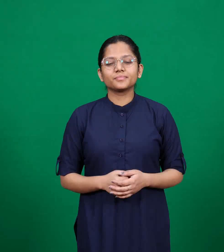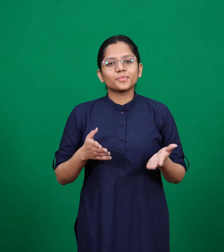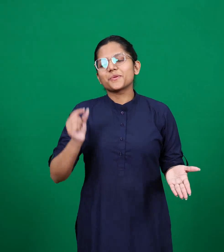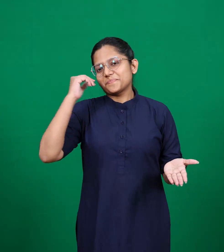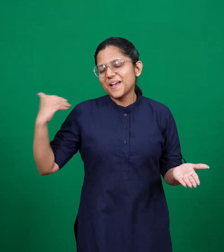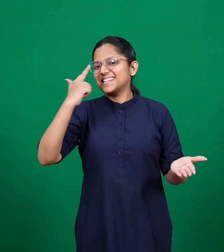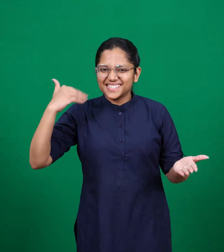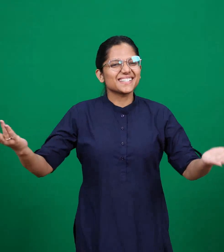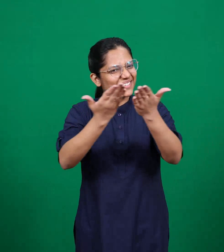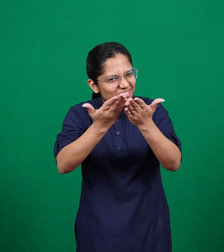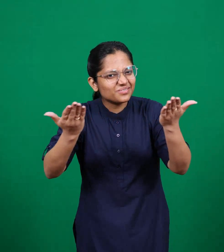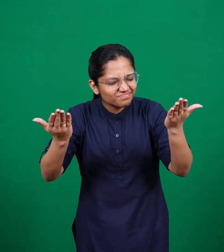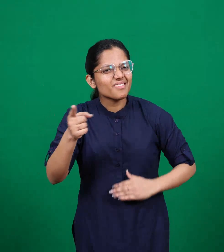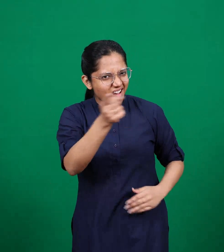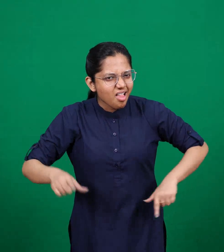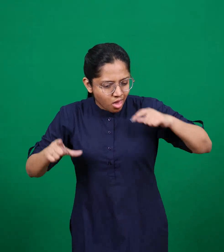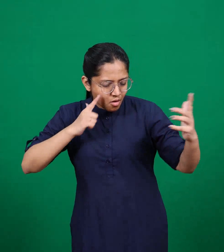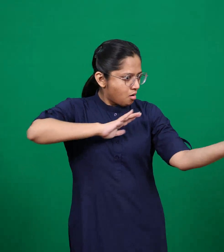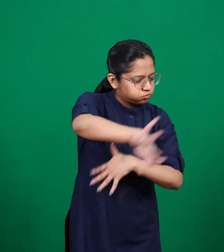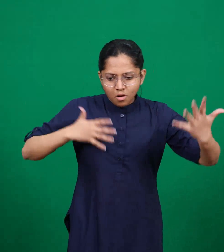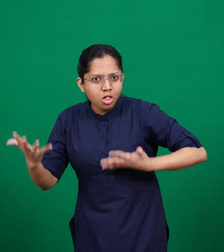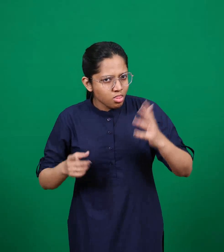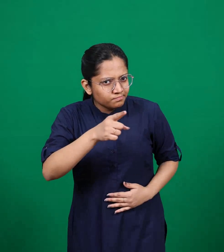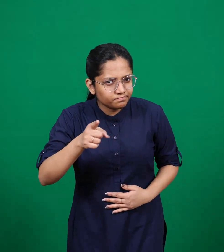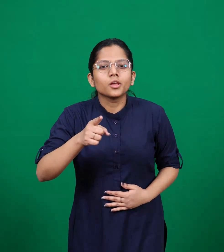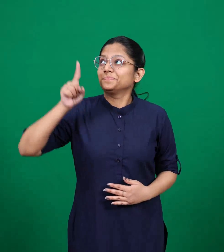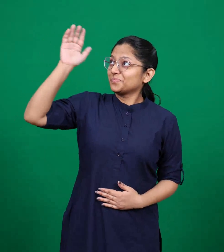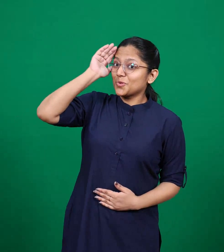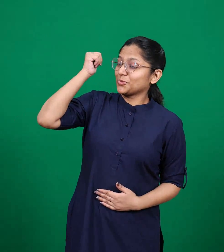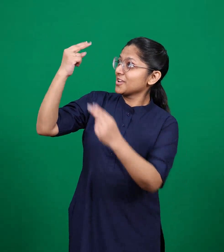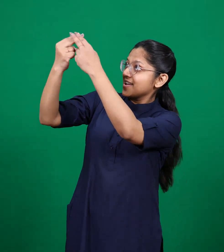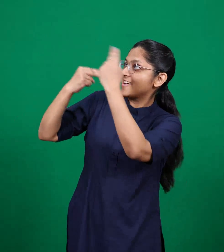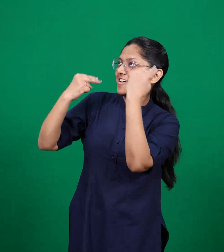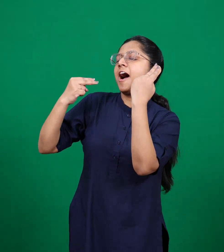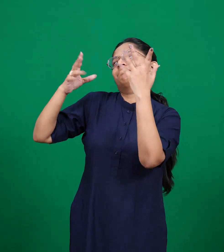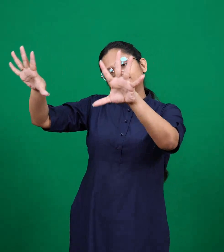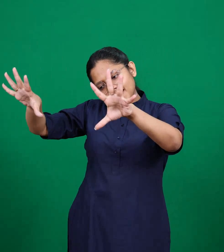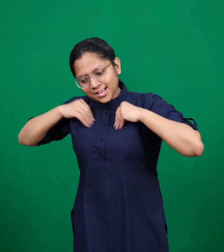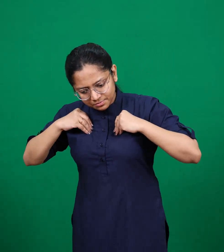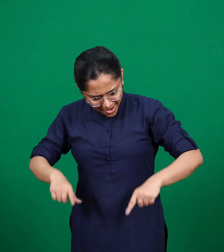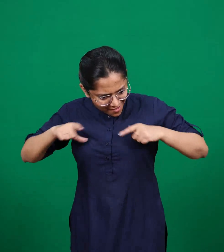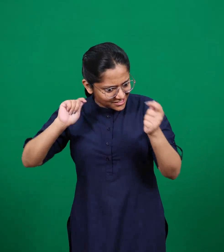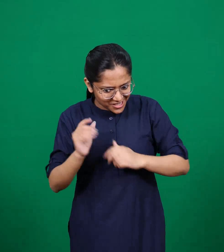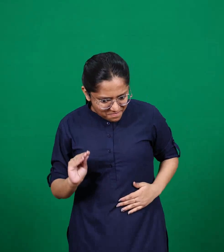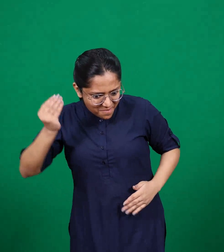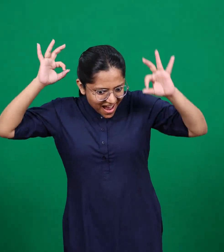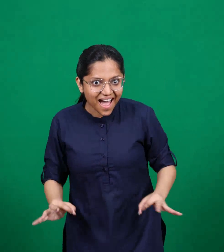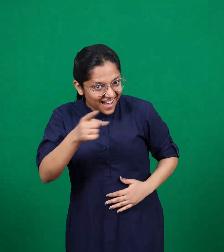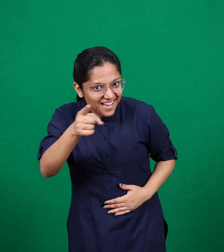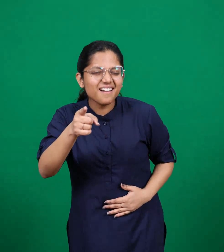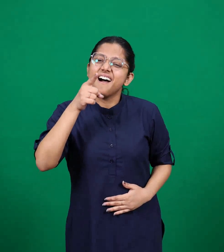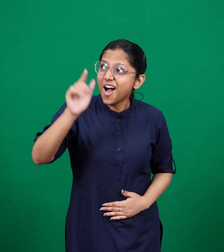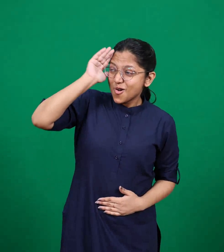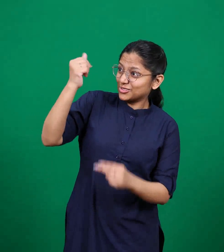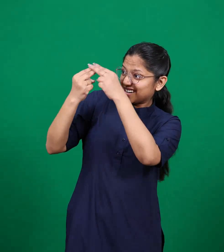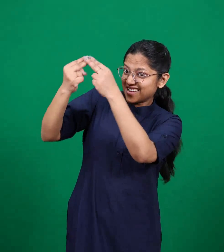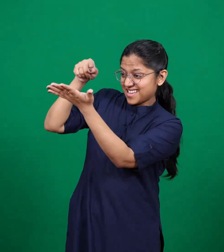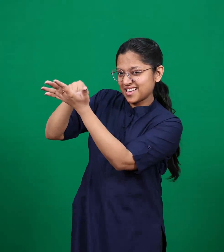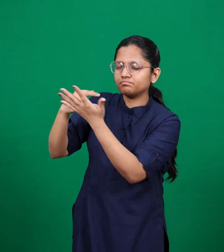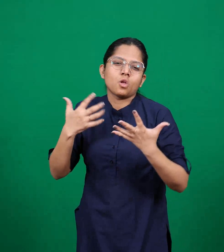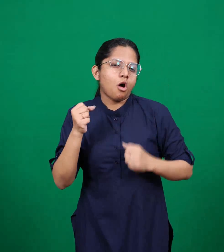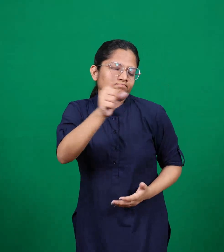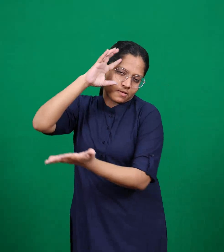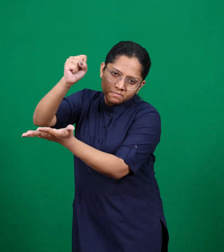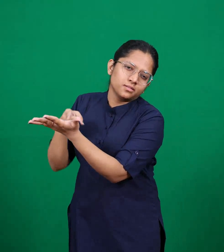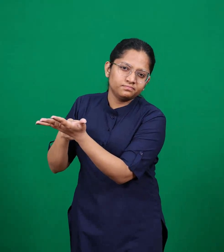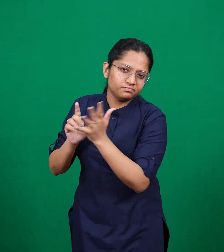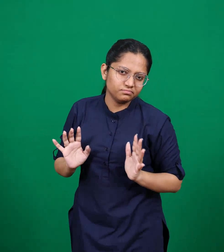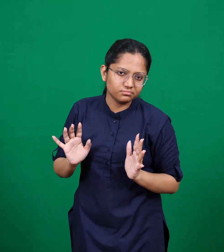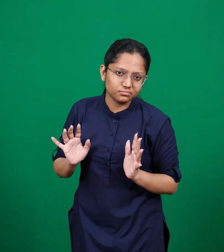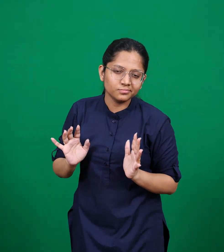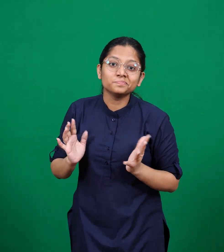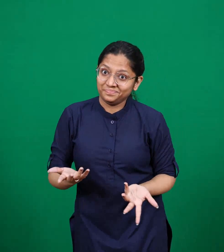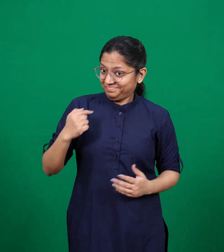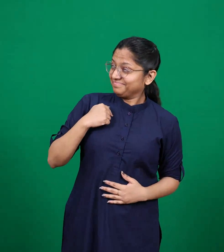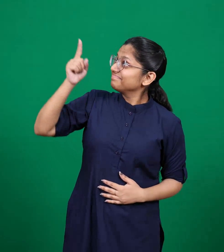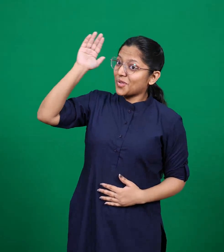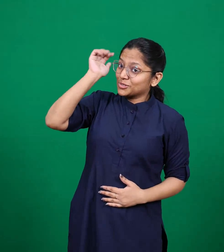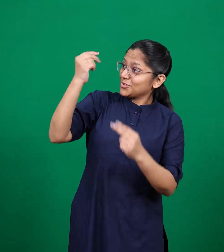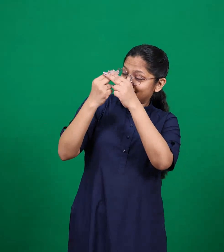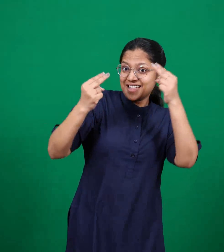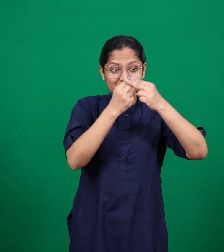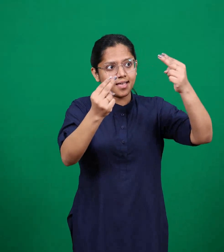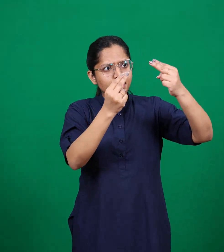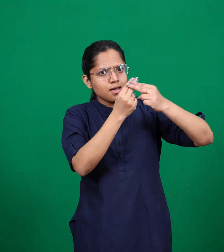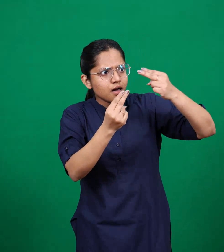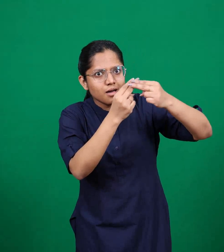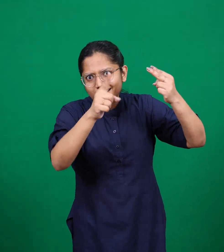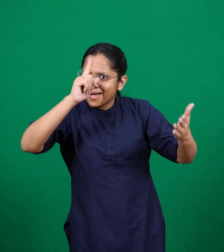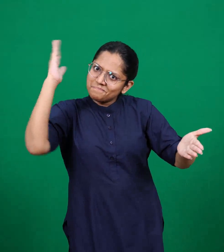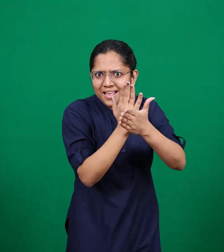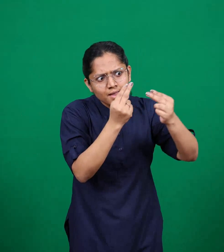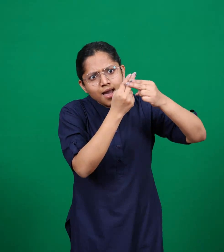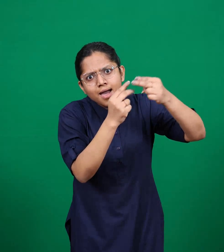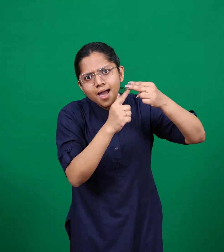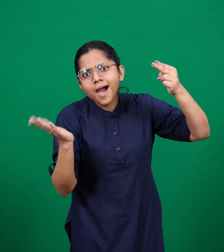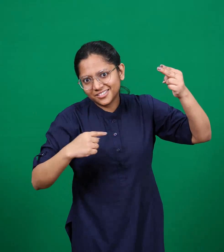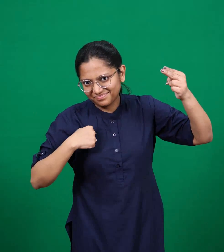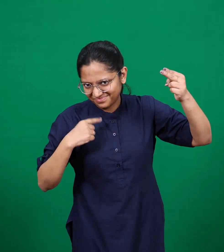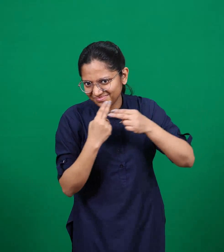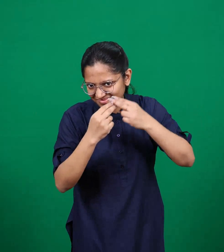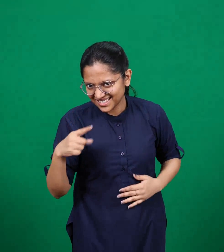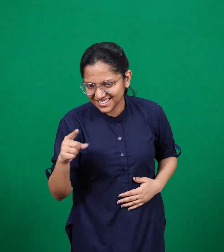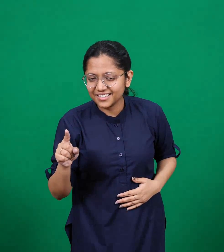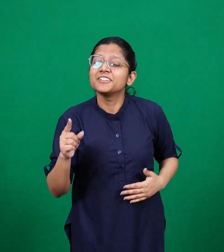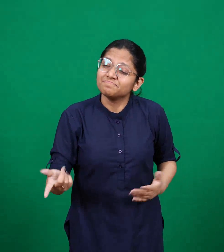Now, brothers, I want to remind you of the gospel I preached to you, which you received, and in which you stand firm.